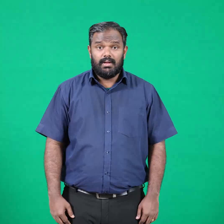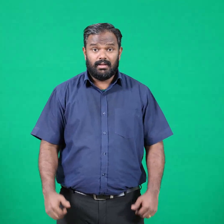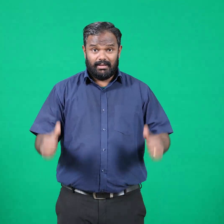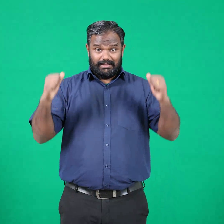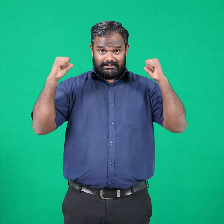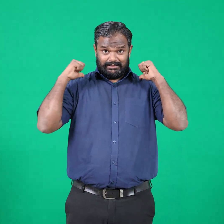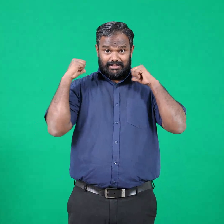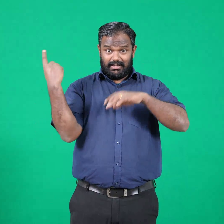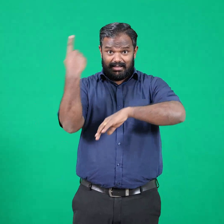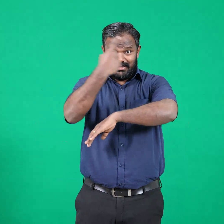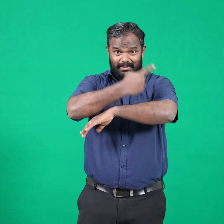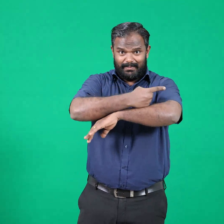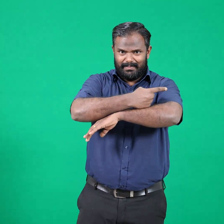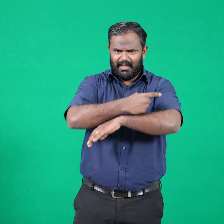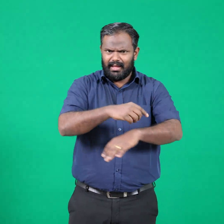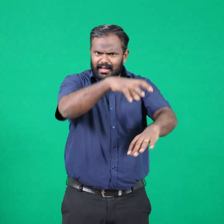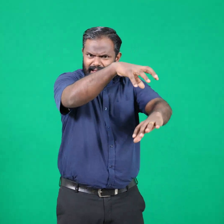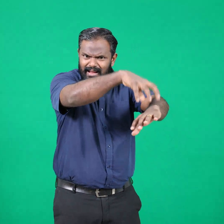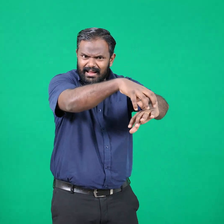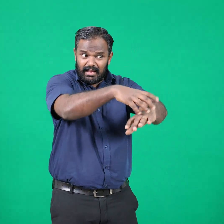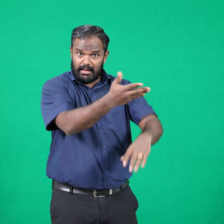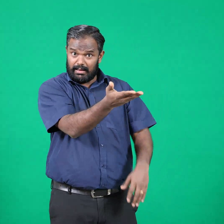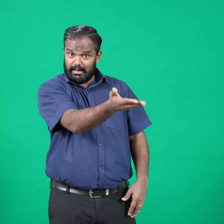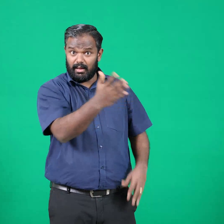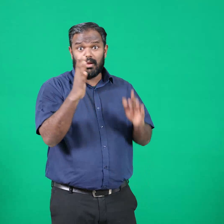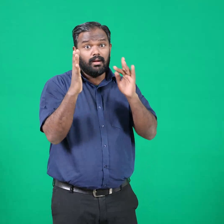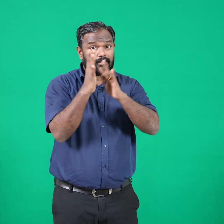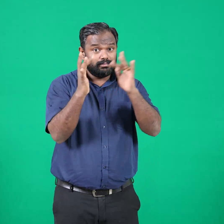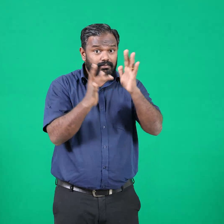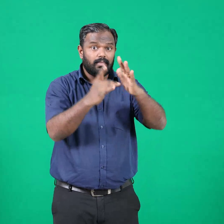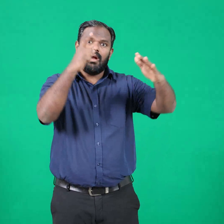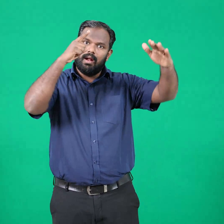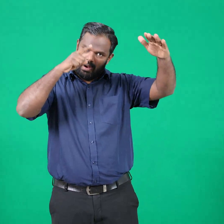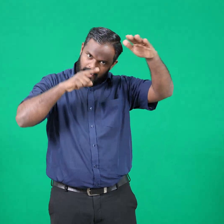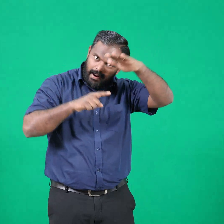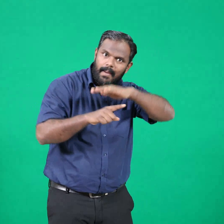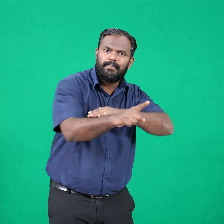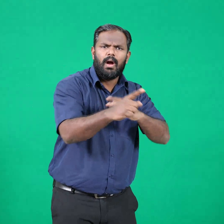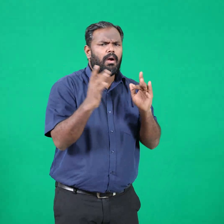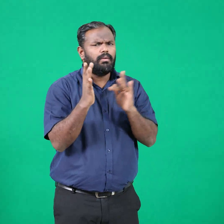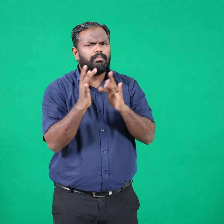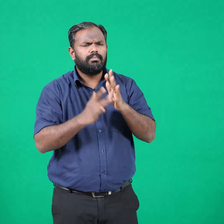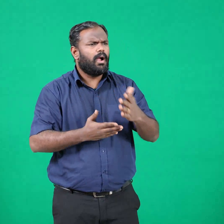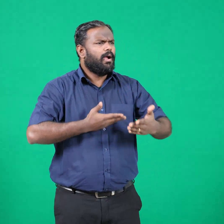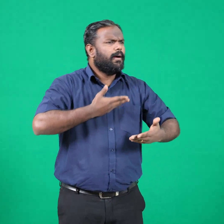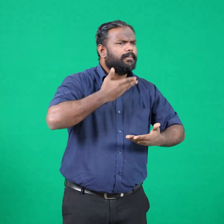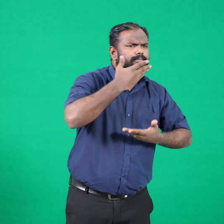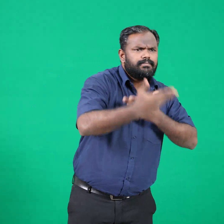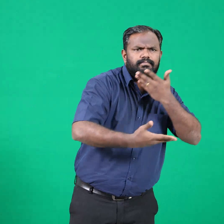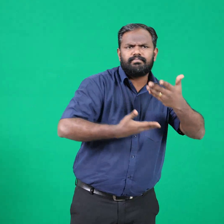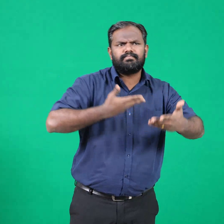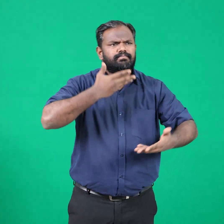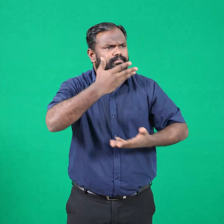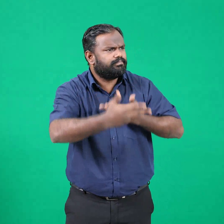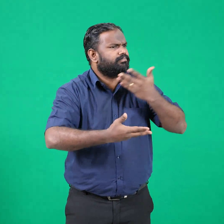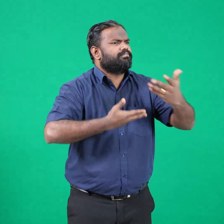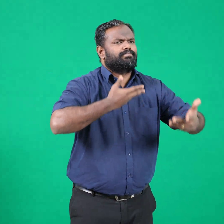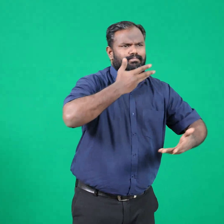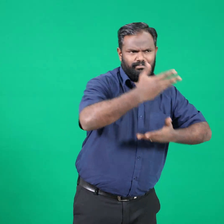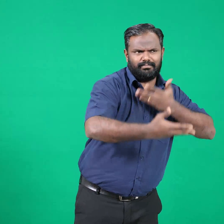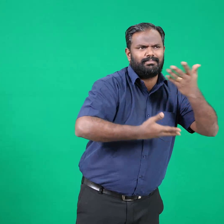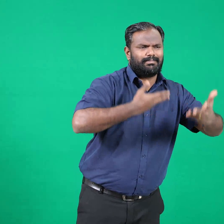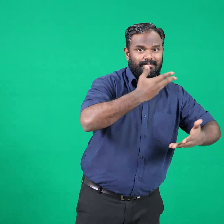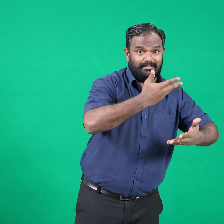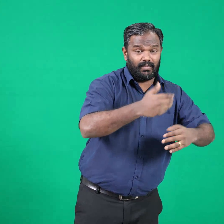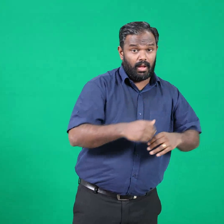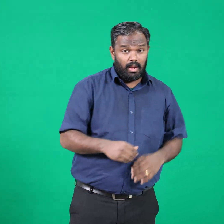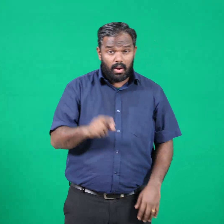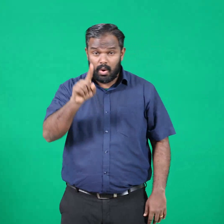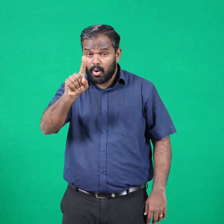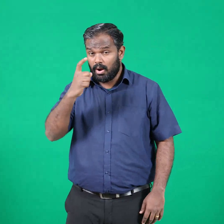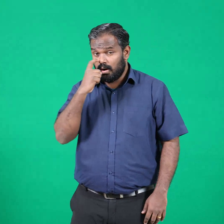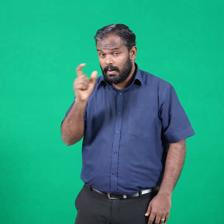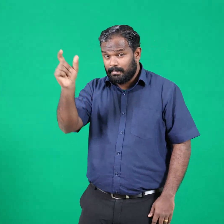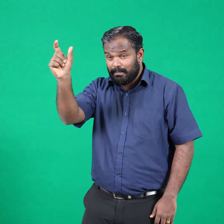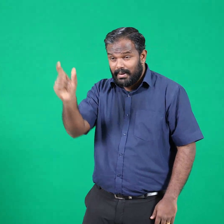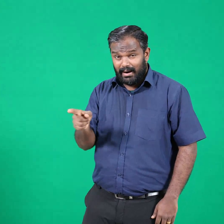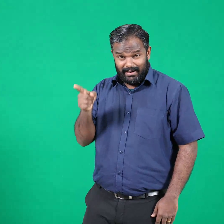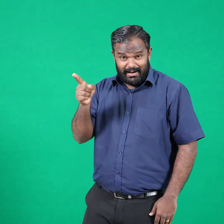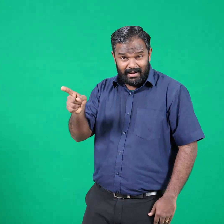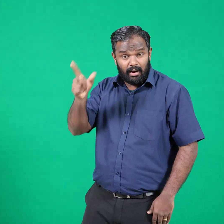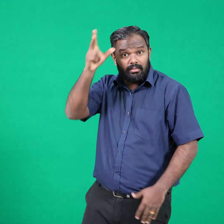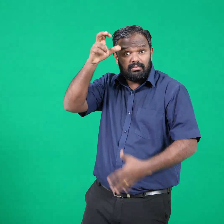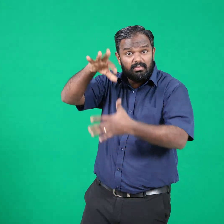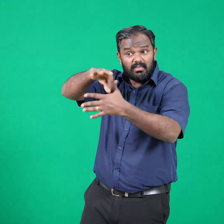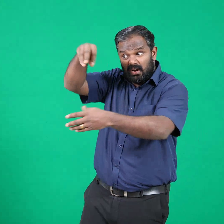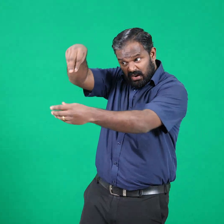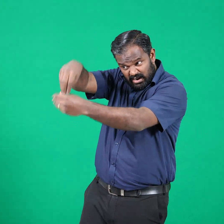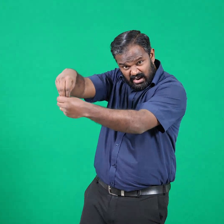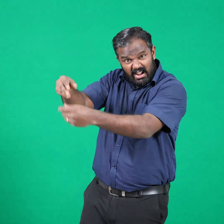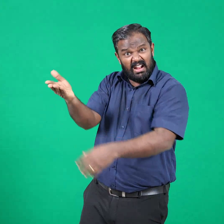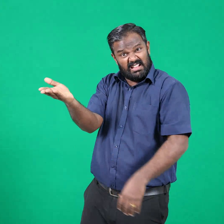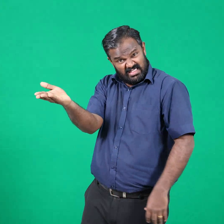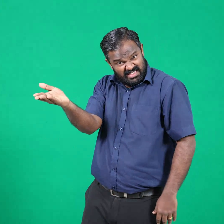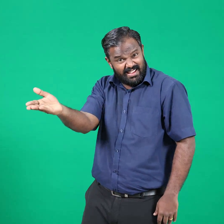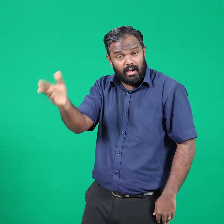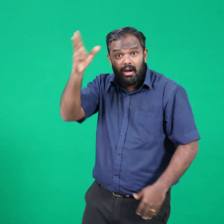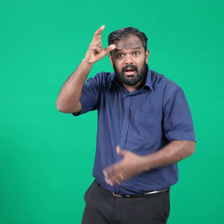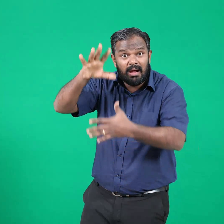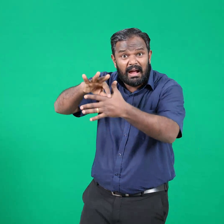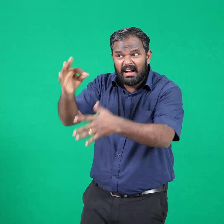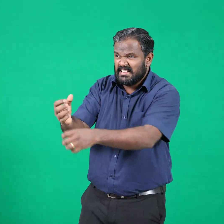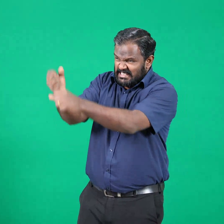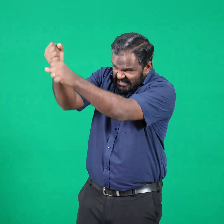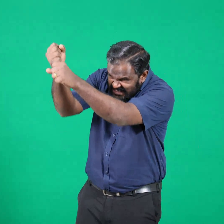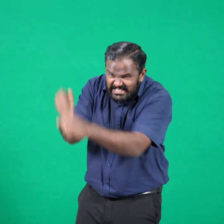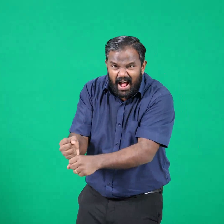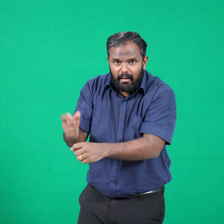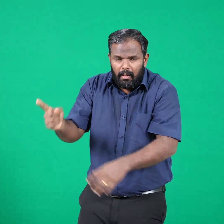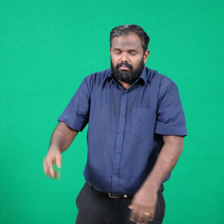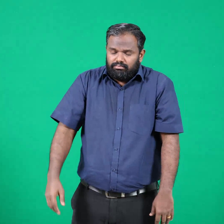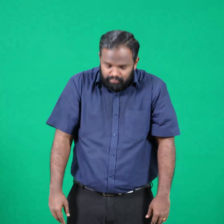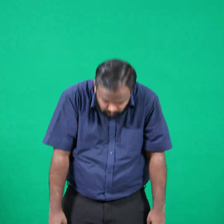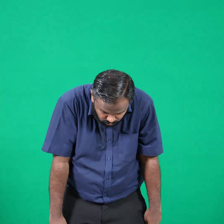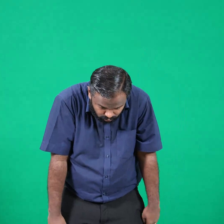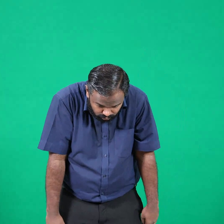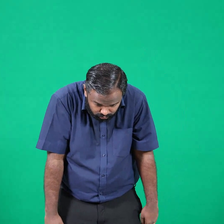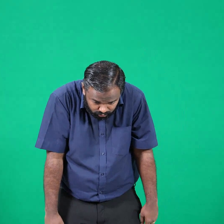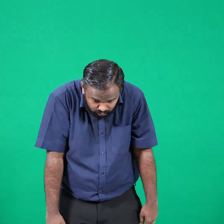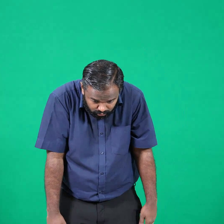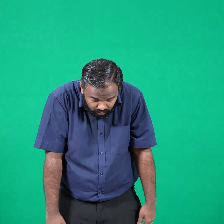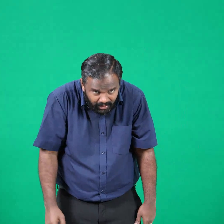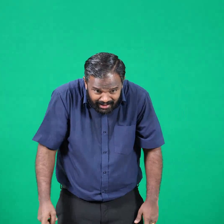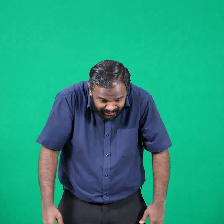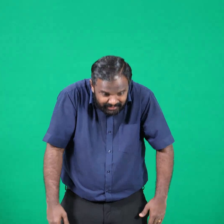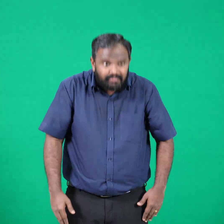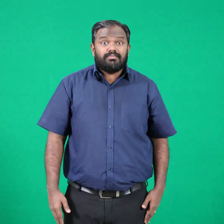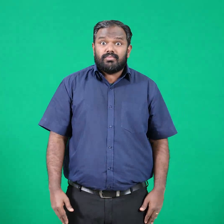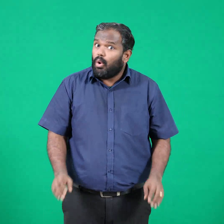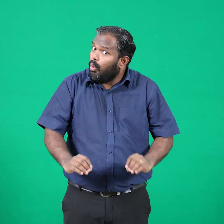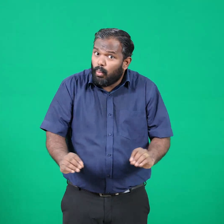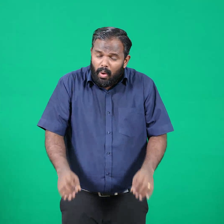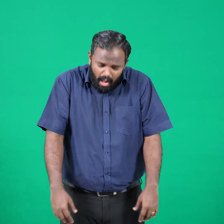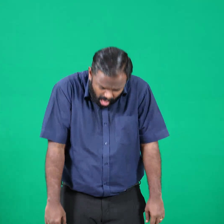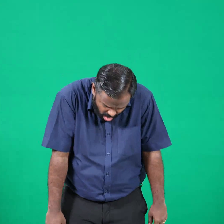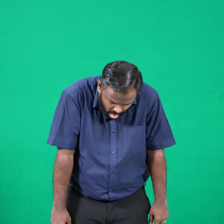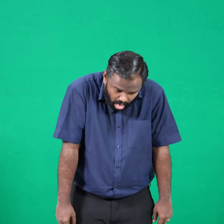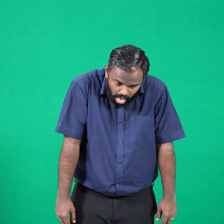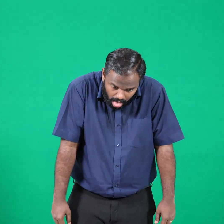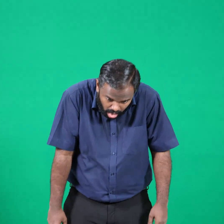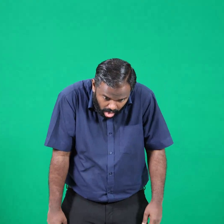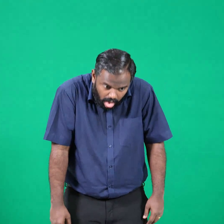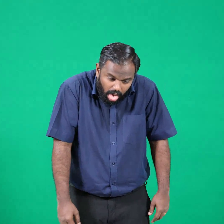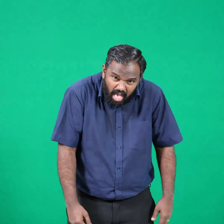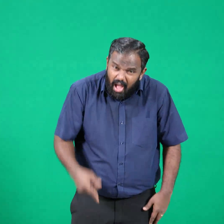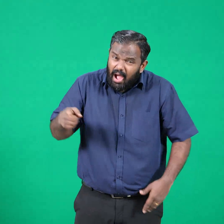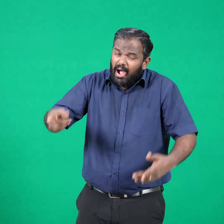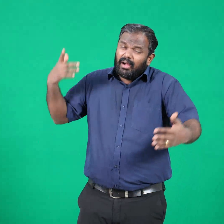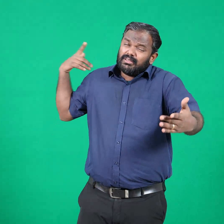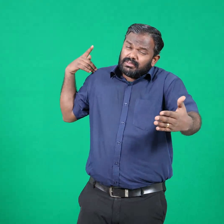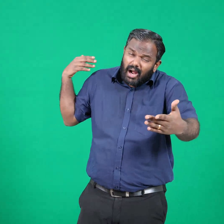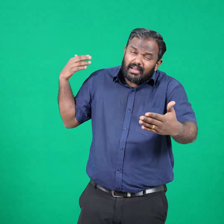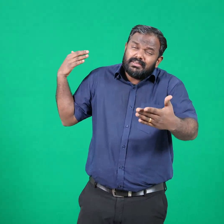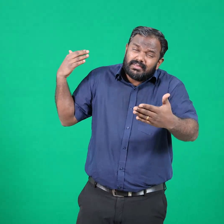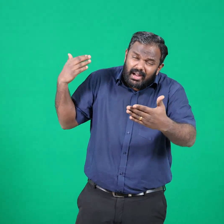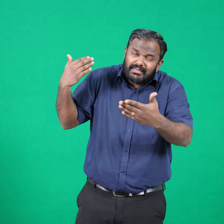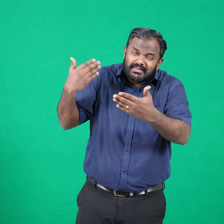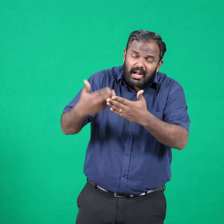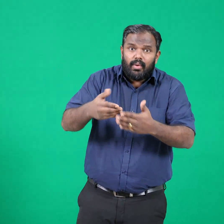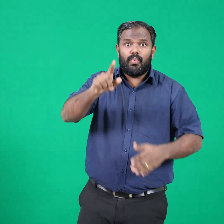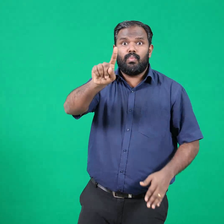One Sabbath Jesus was teaching in one of the synagogues, and a woman there had been disabled by a spirit for eighteen years.